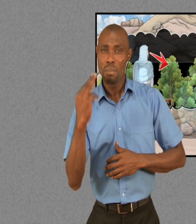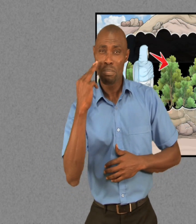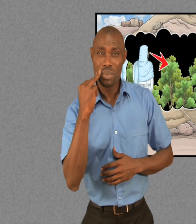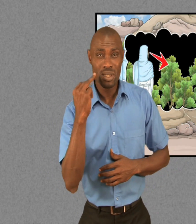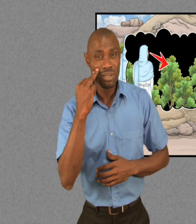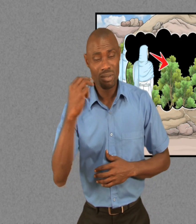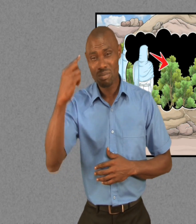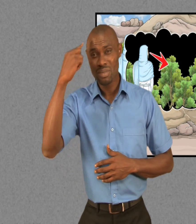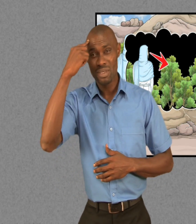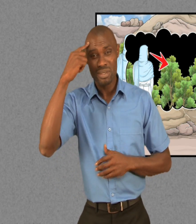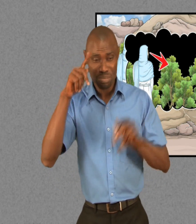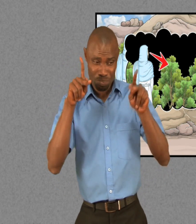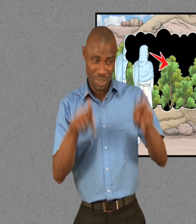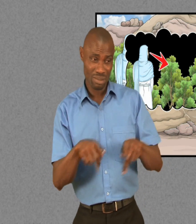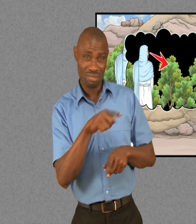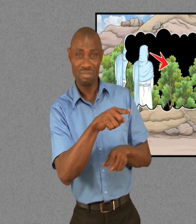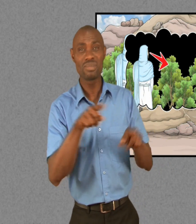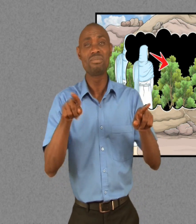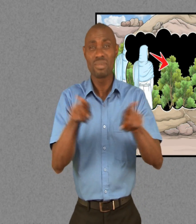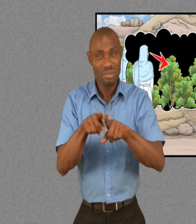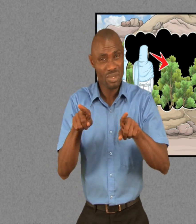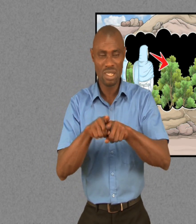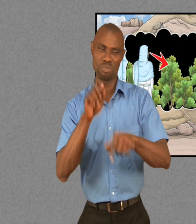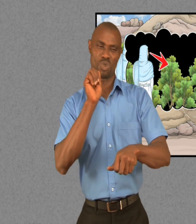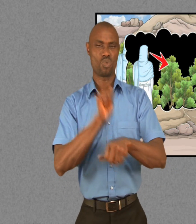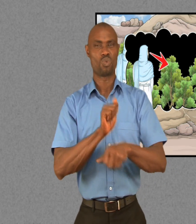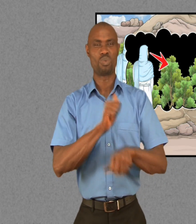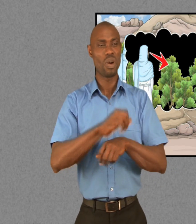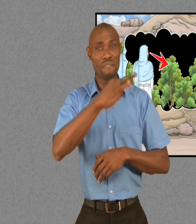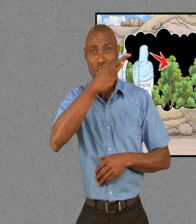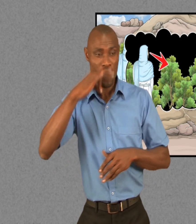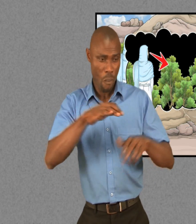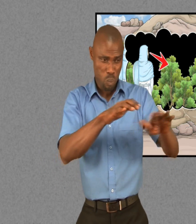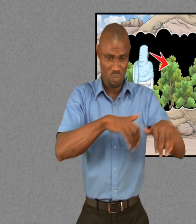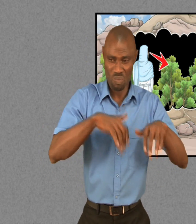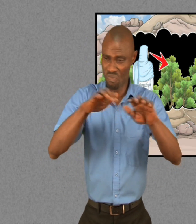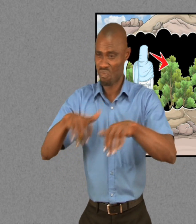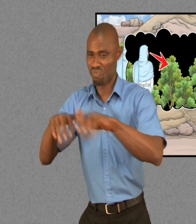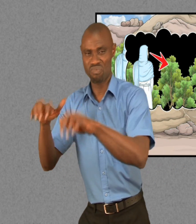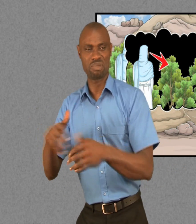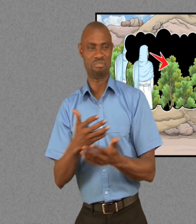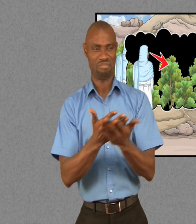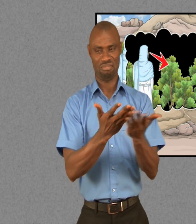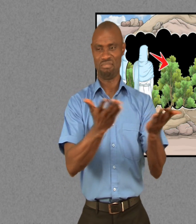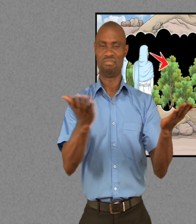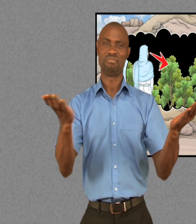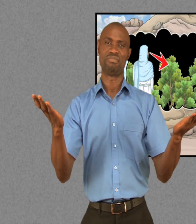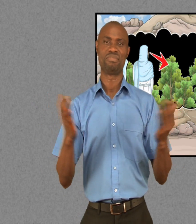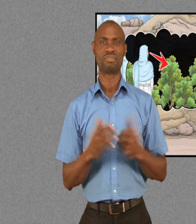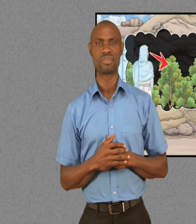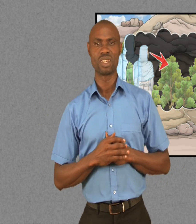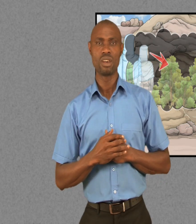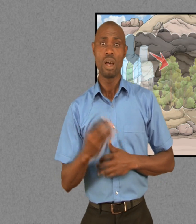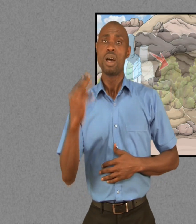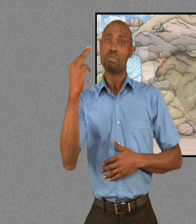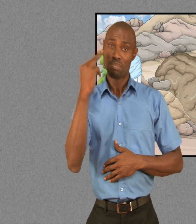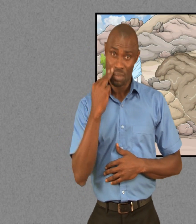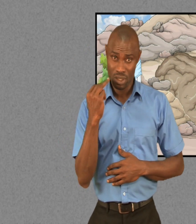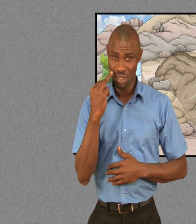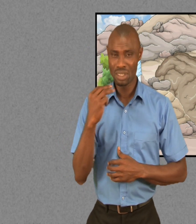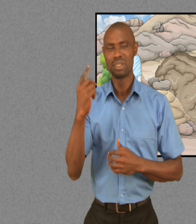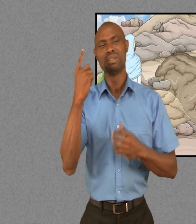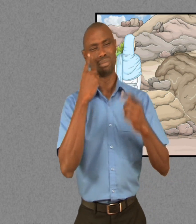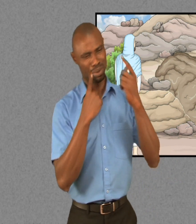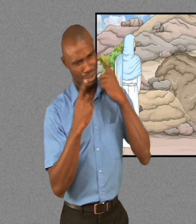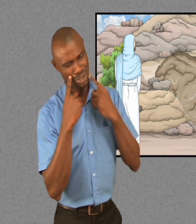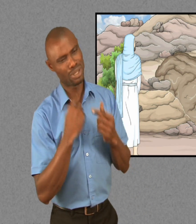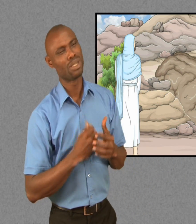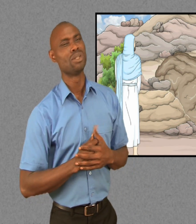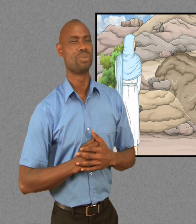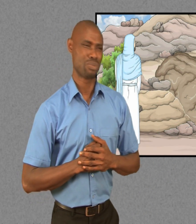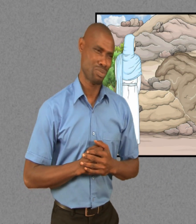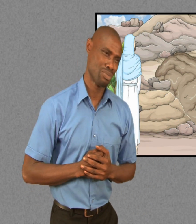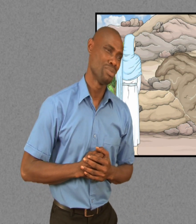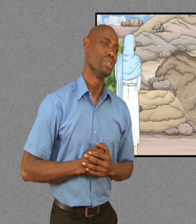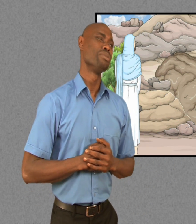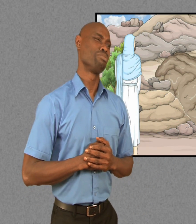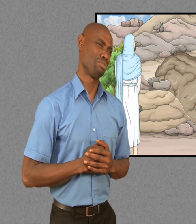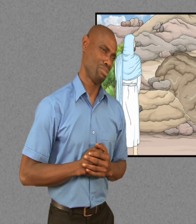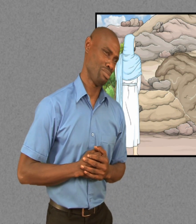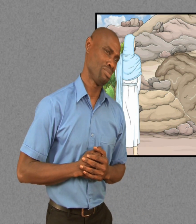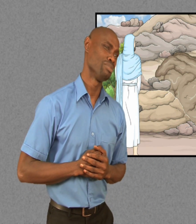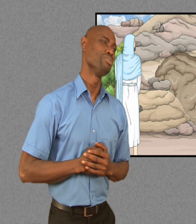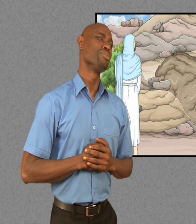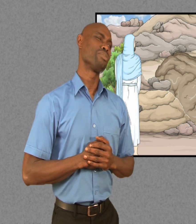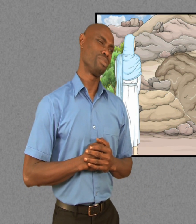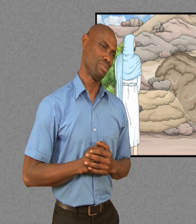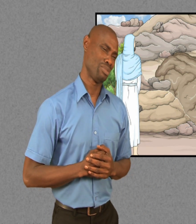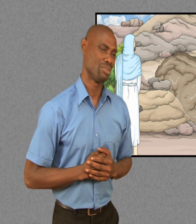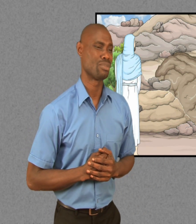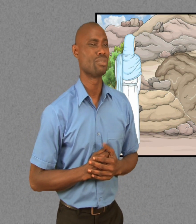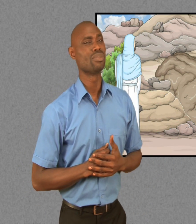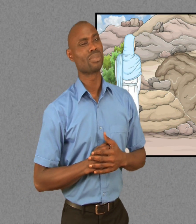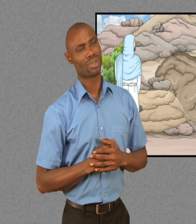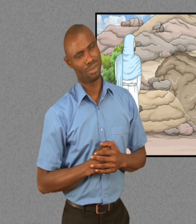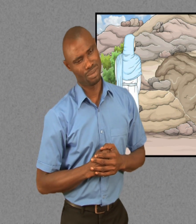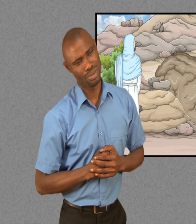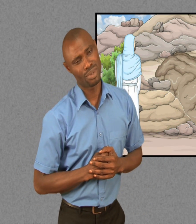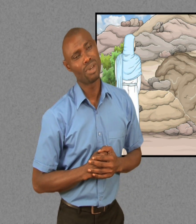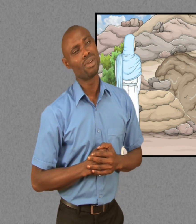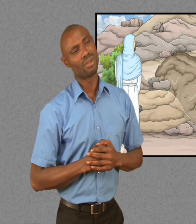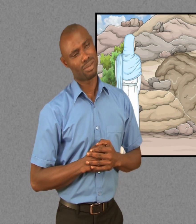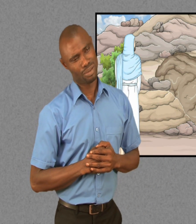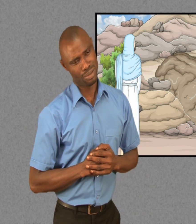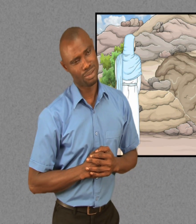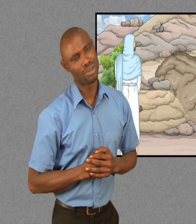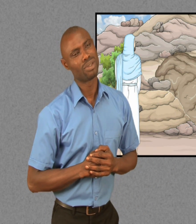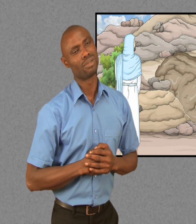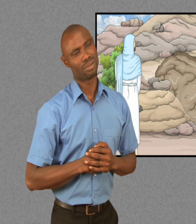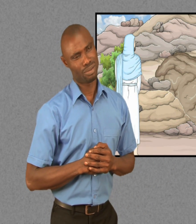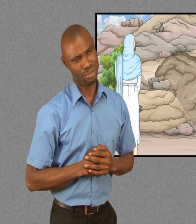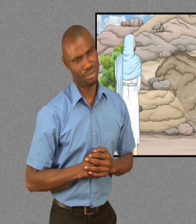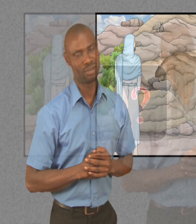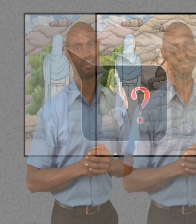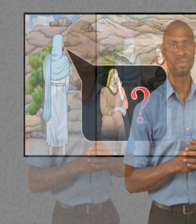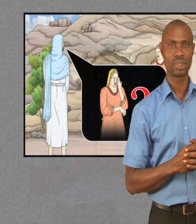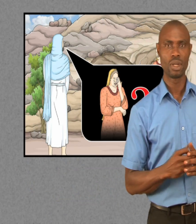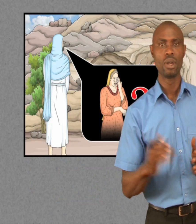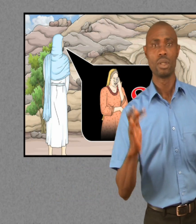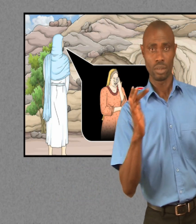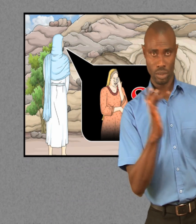but she did not recognize that it was Jesus.